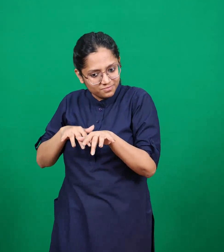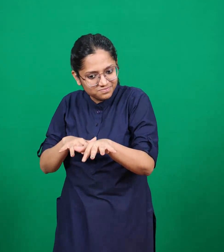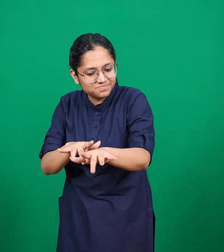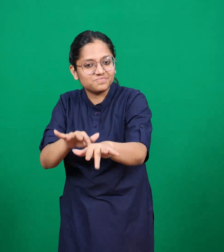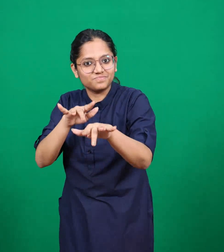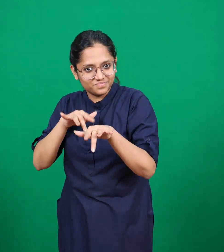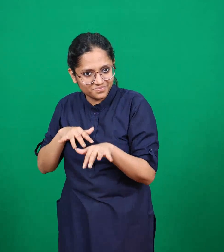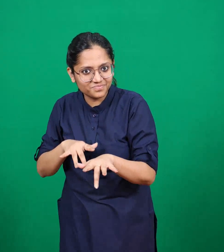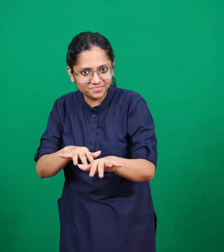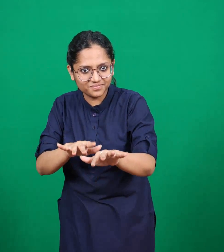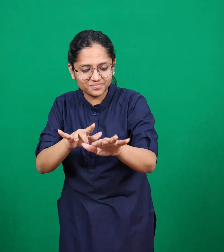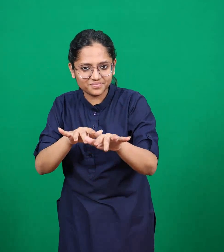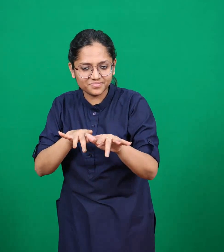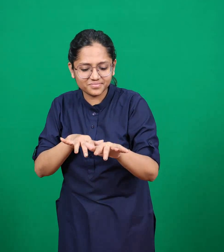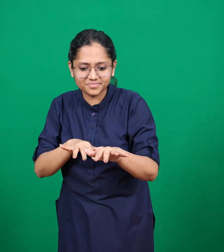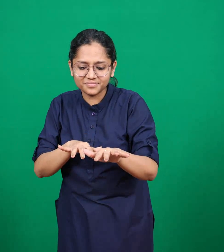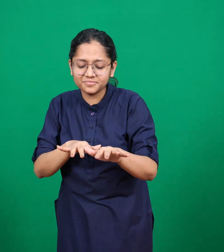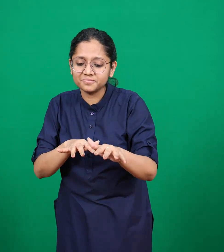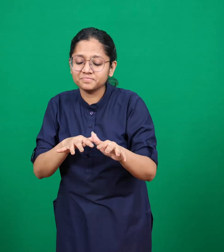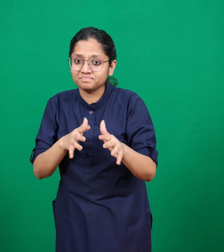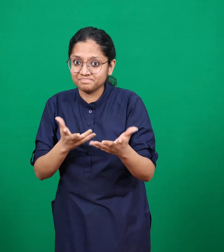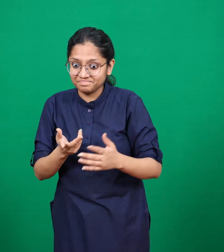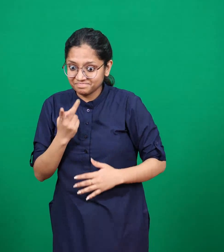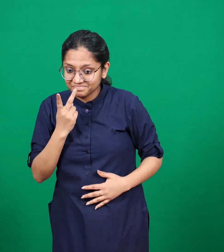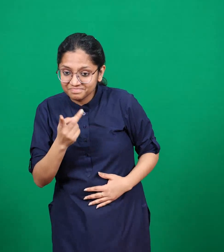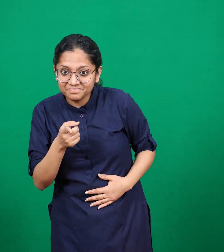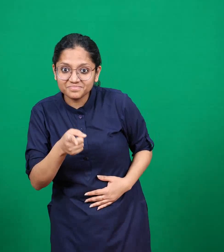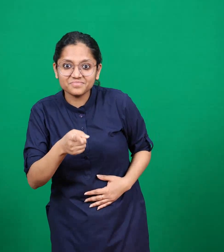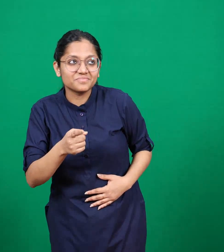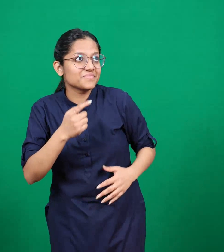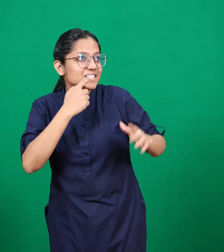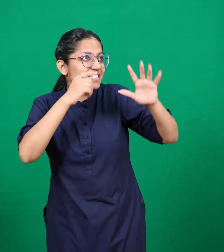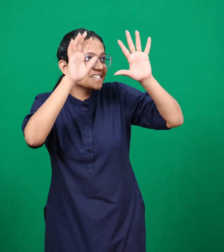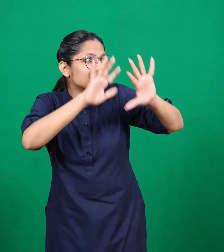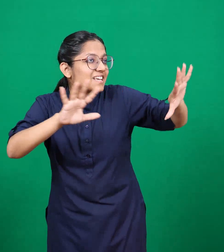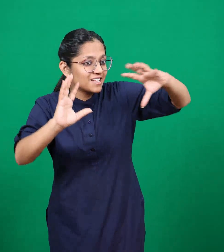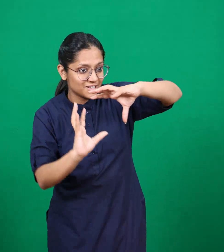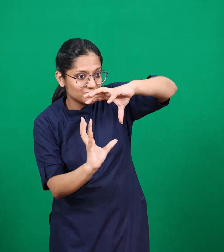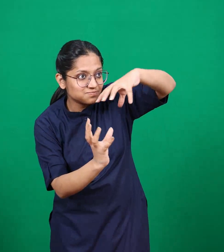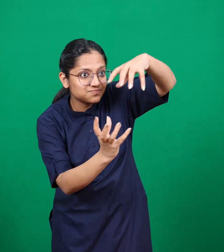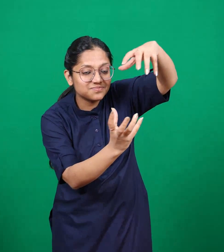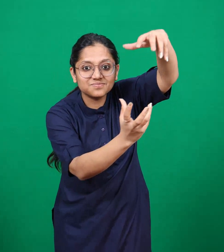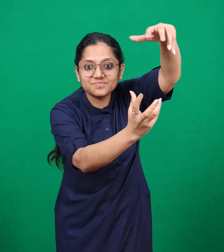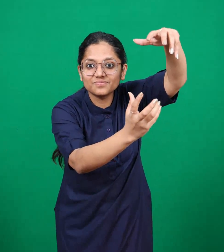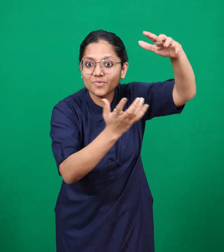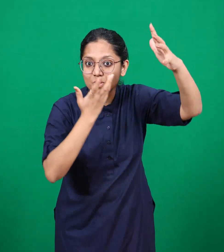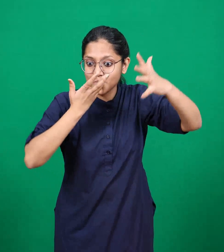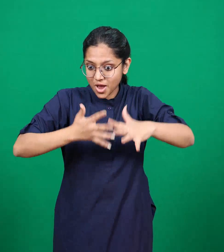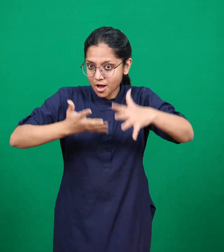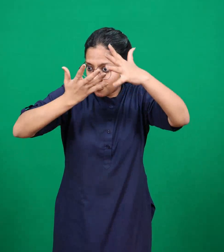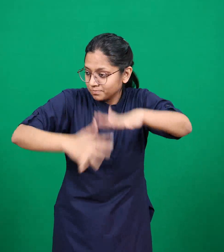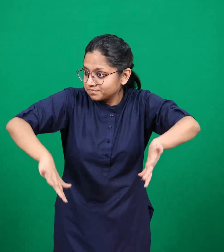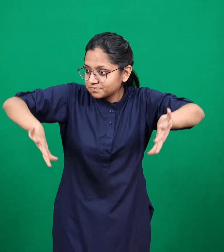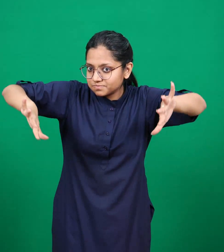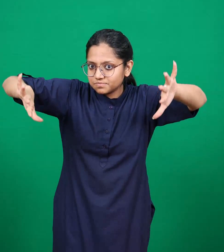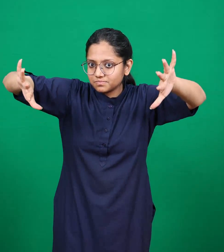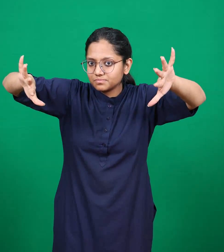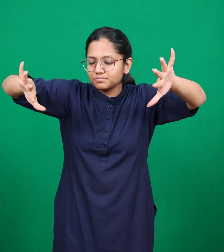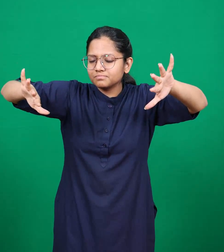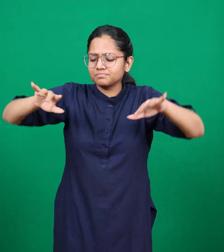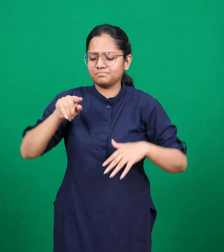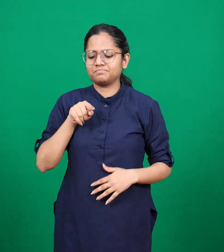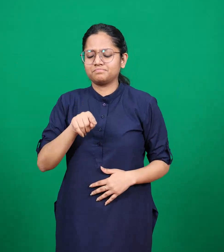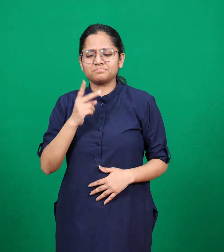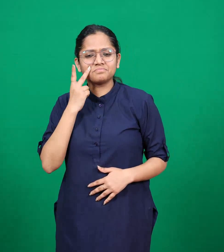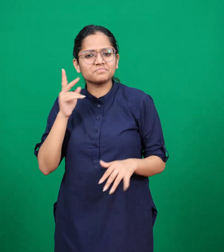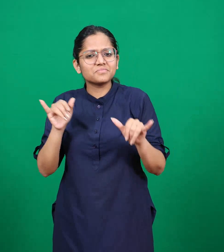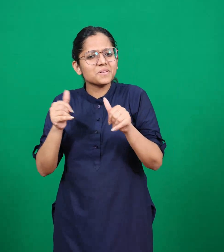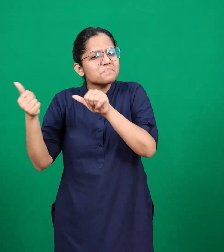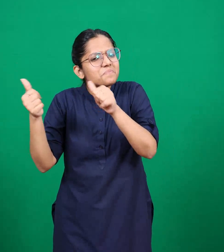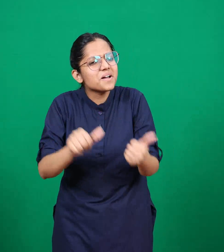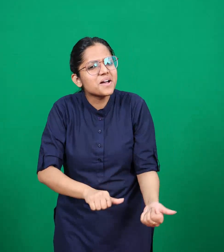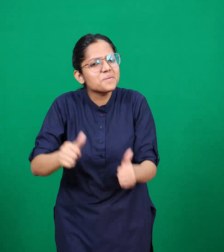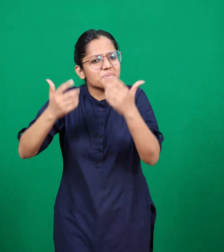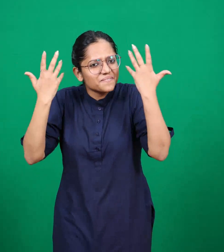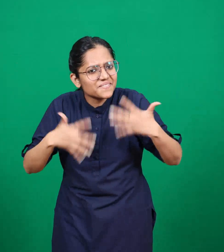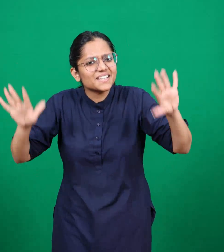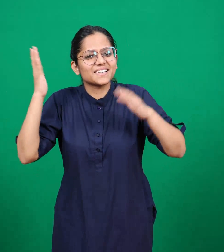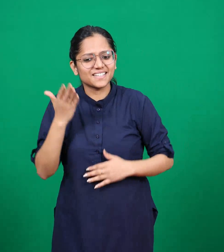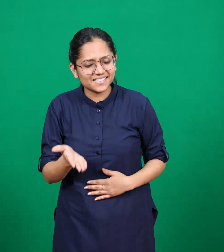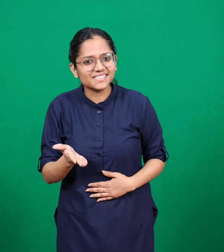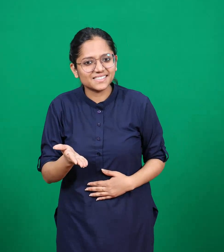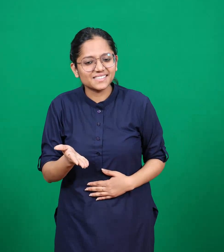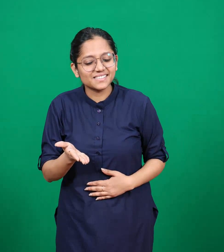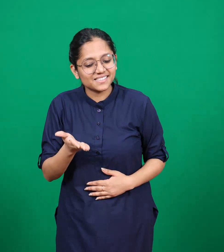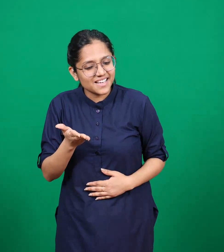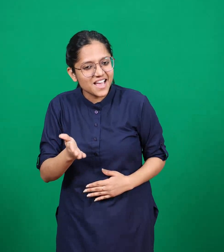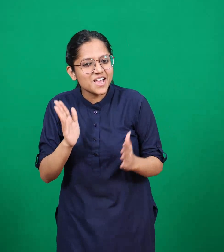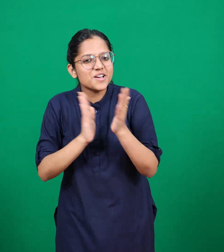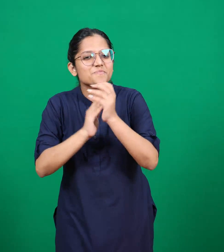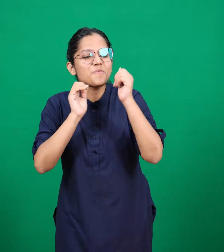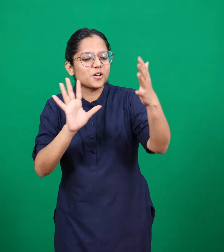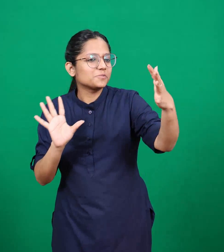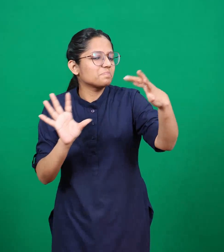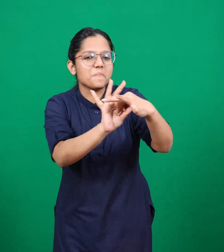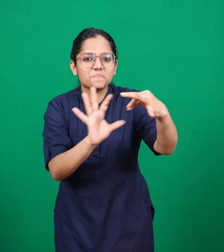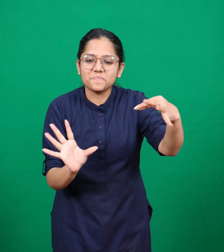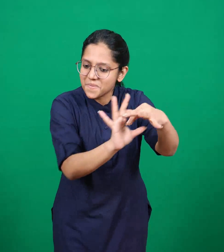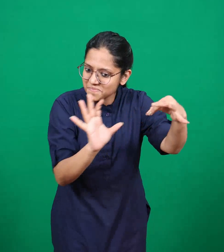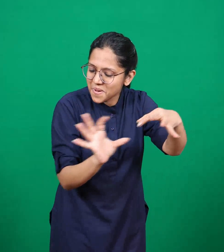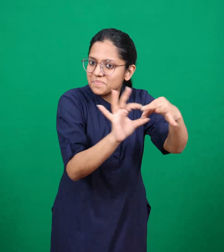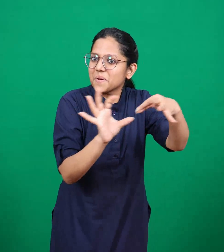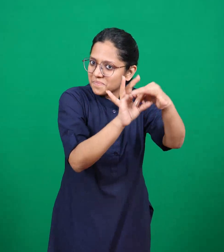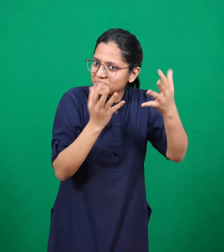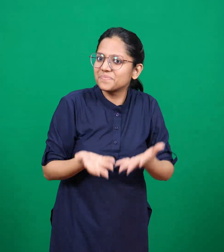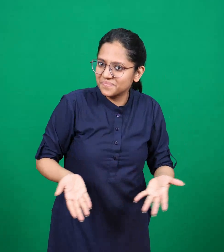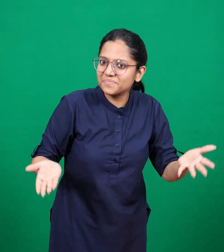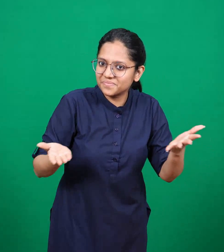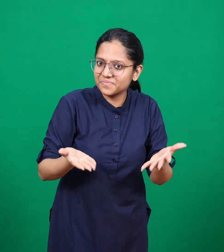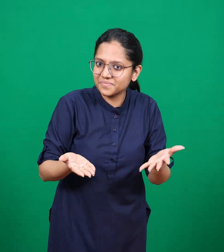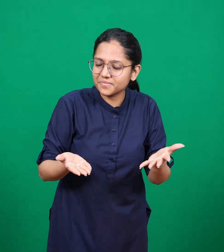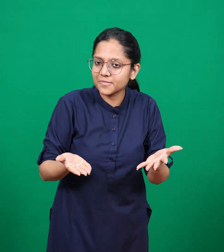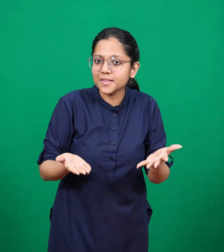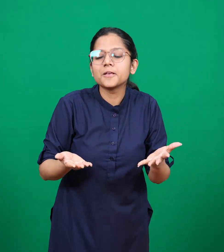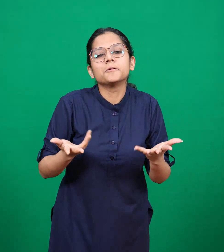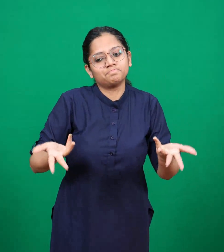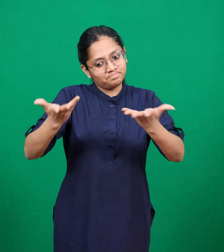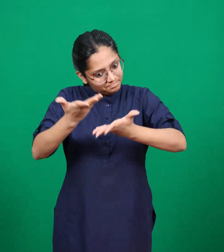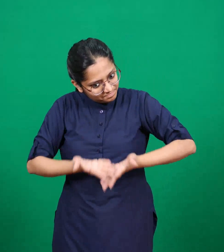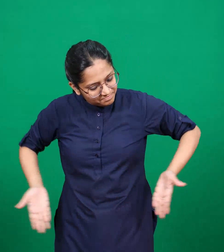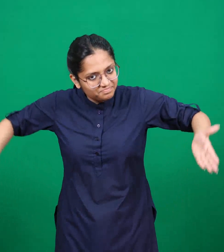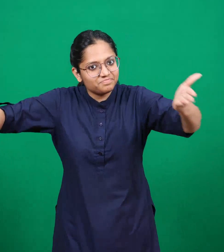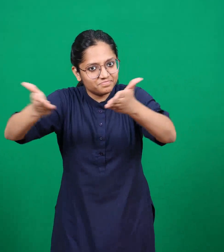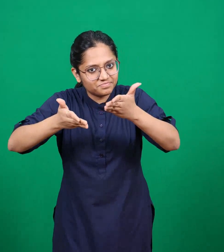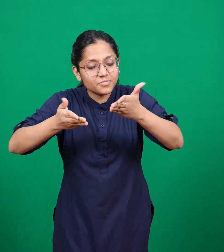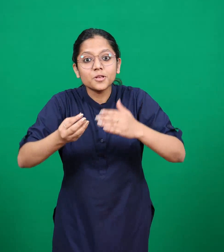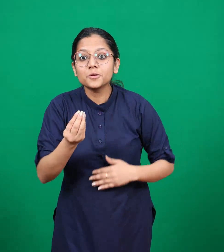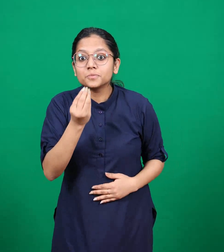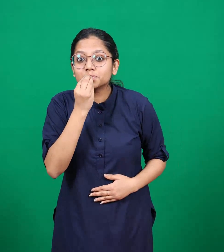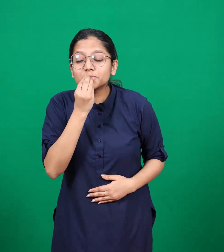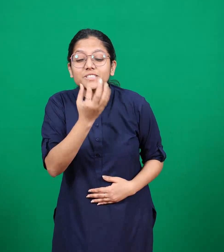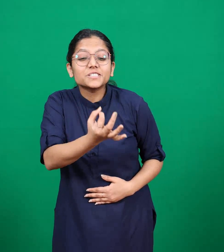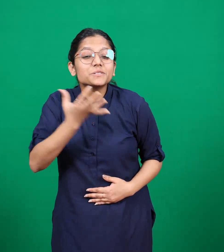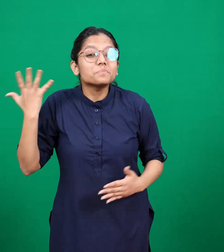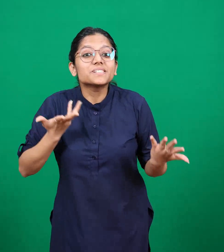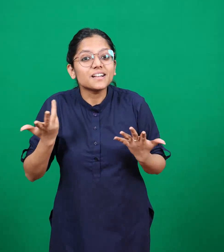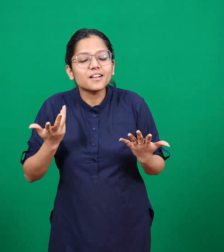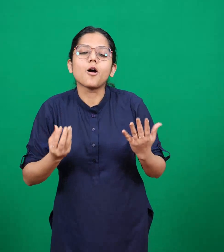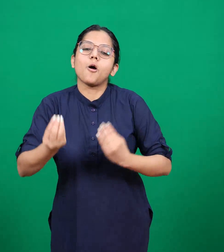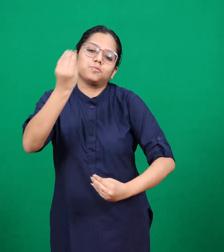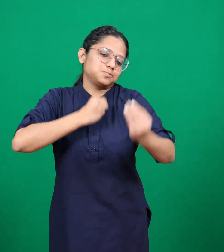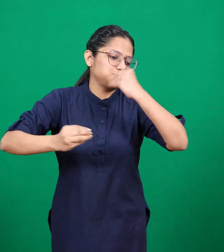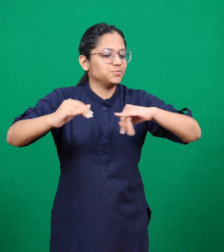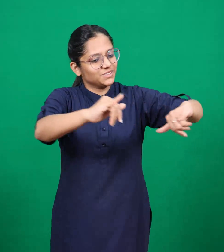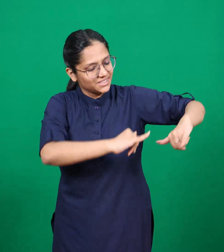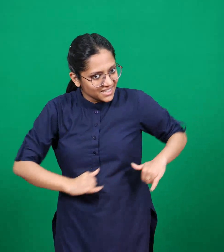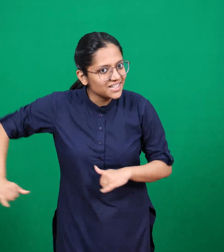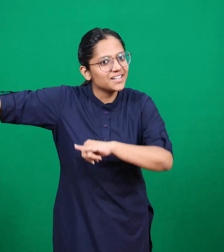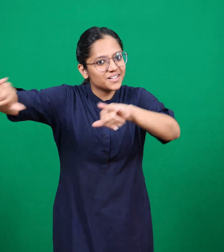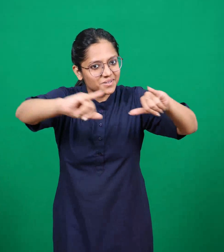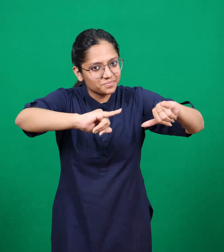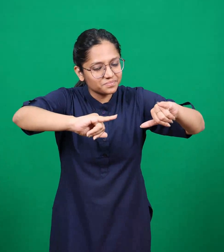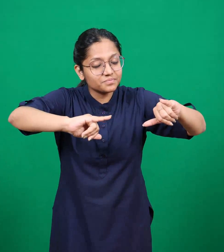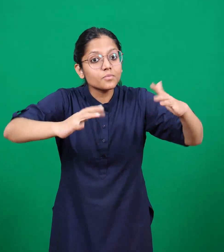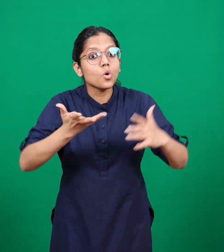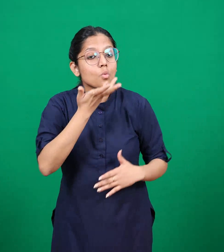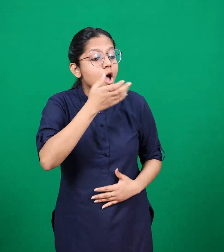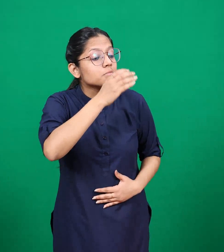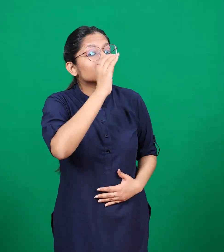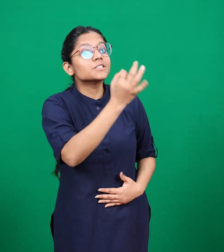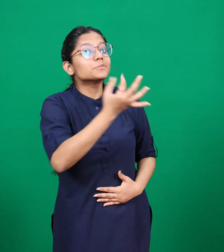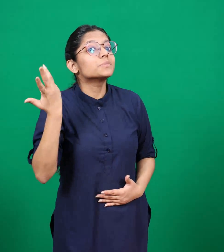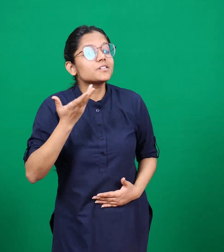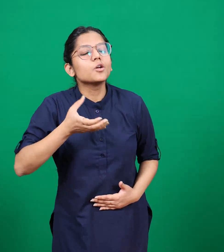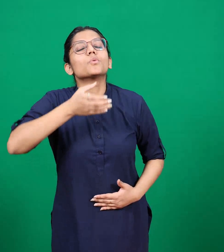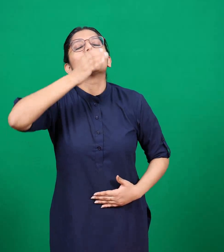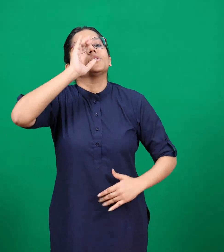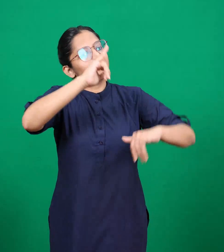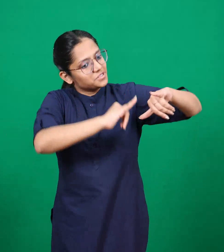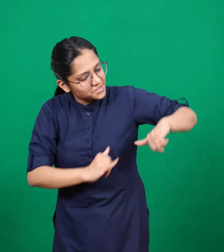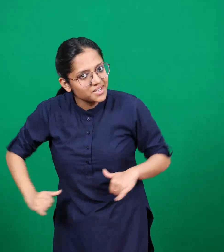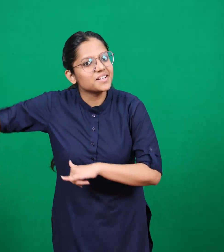They all ate the same spiritual food and drank the same spiritual drink;